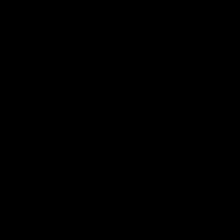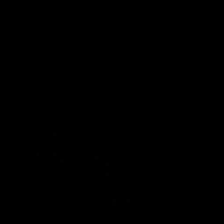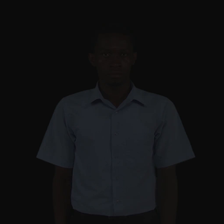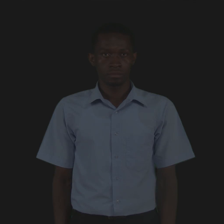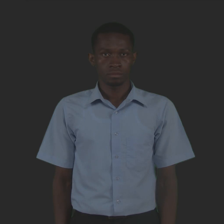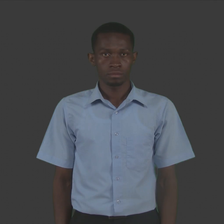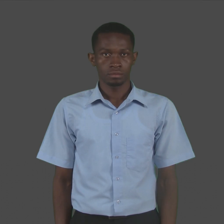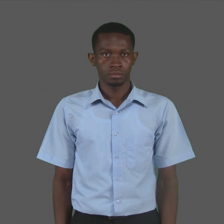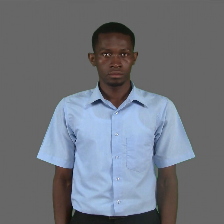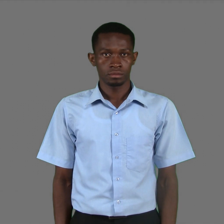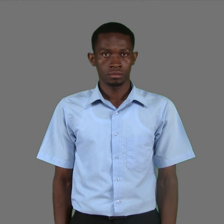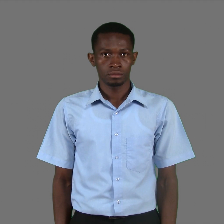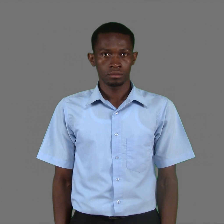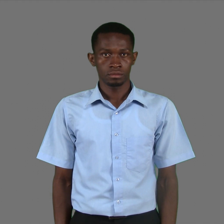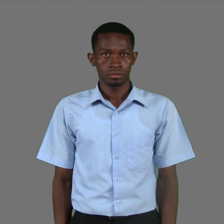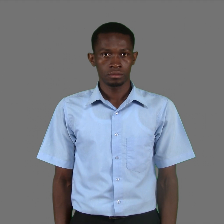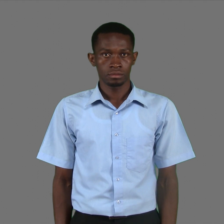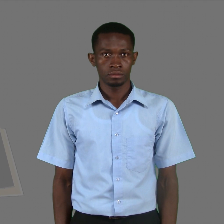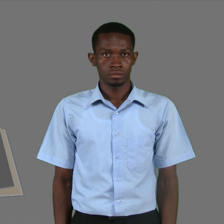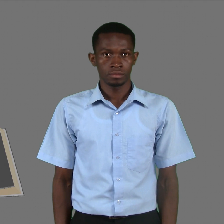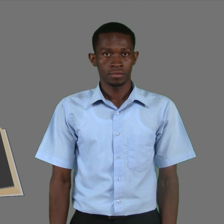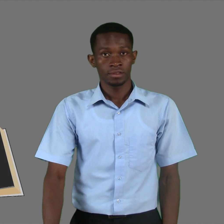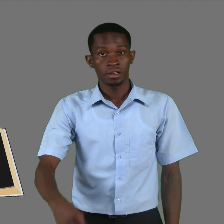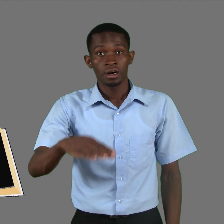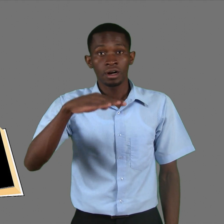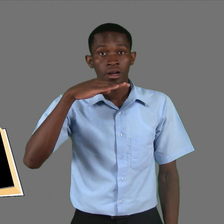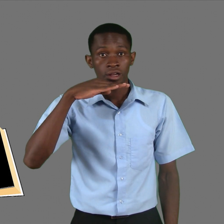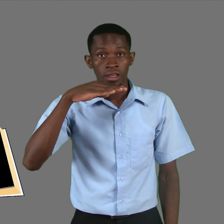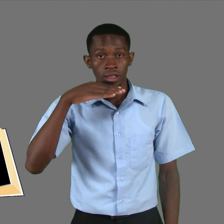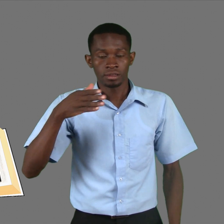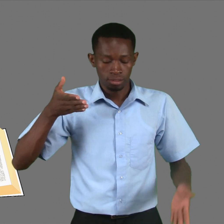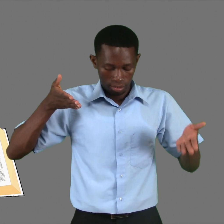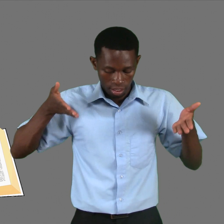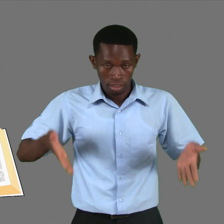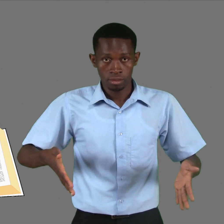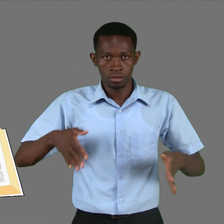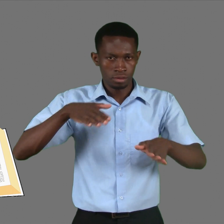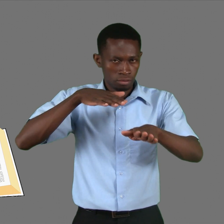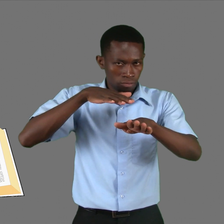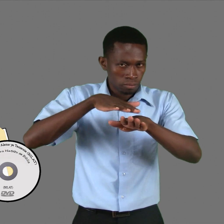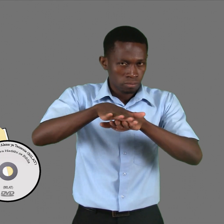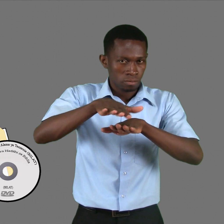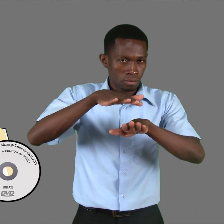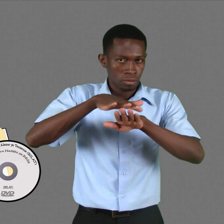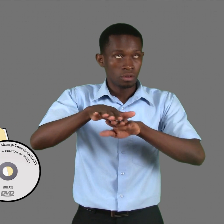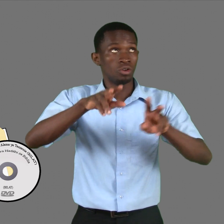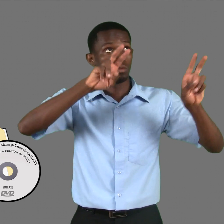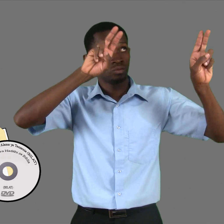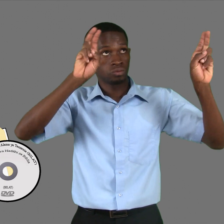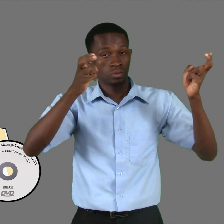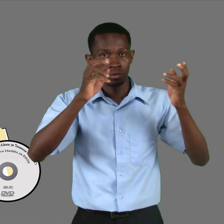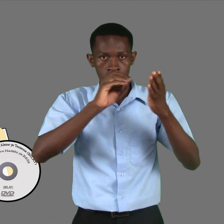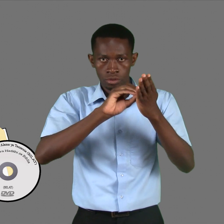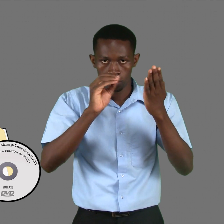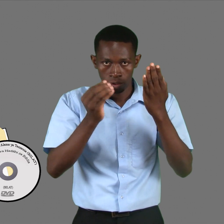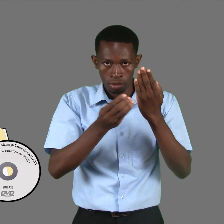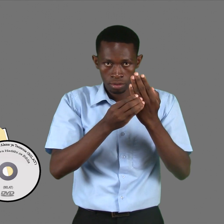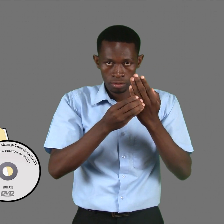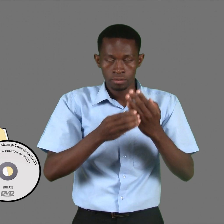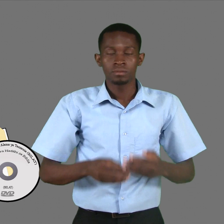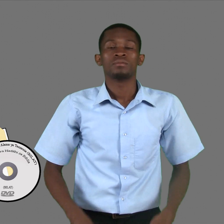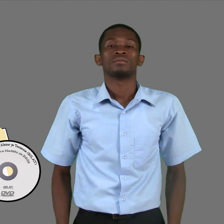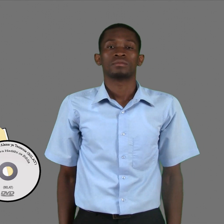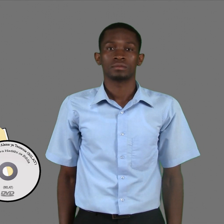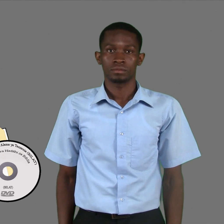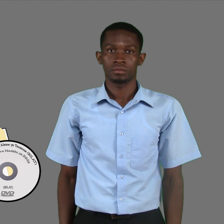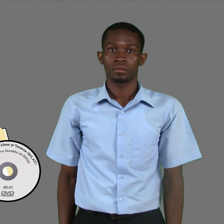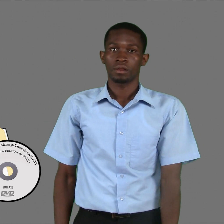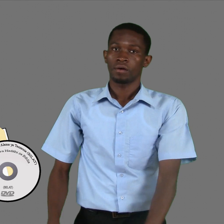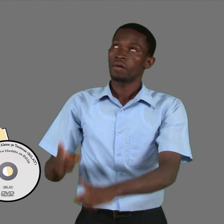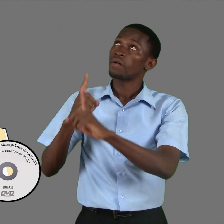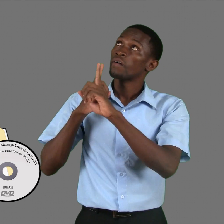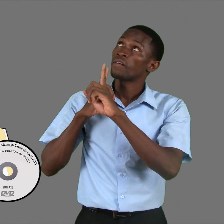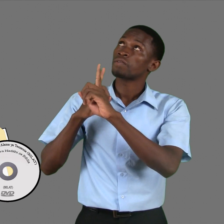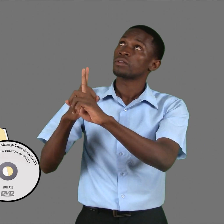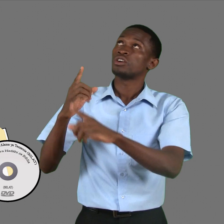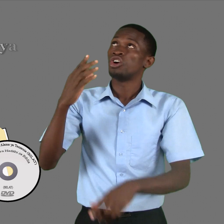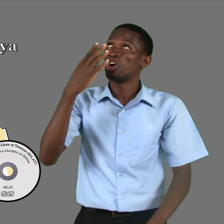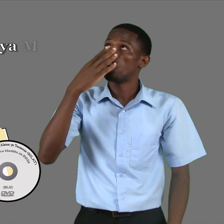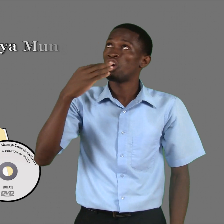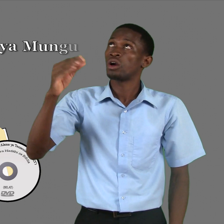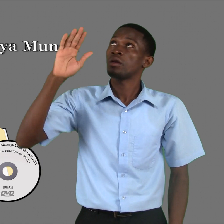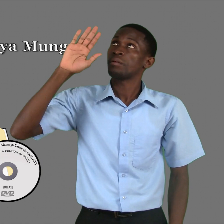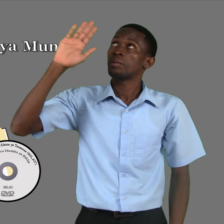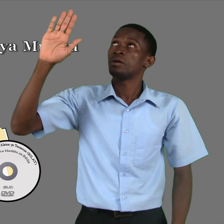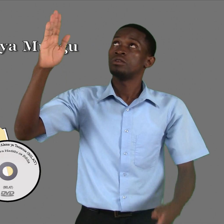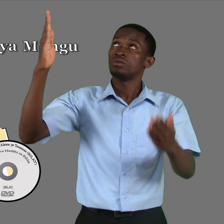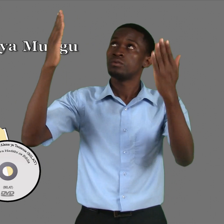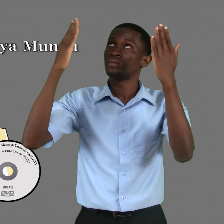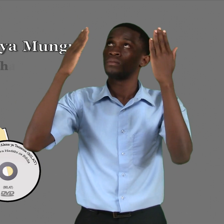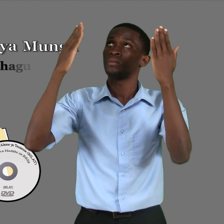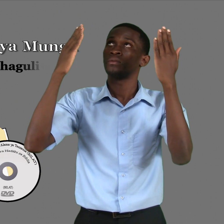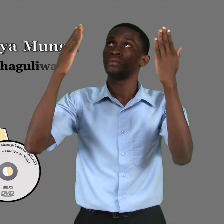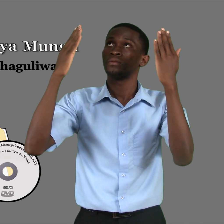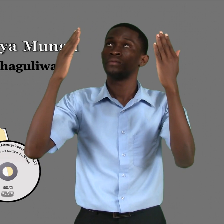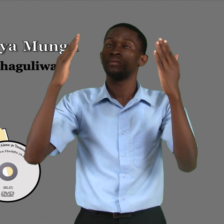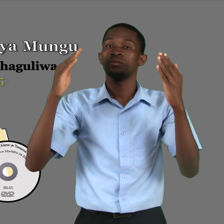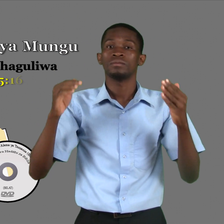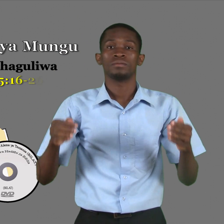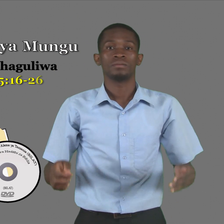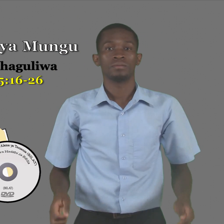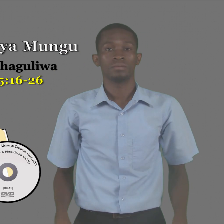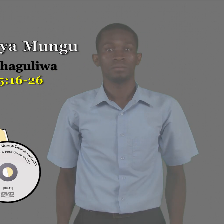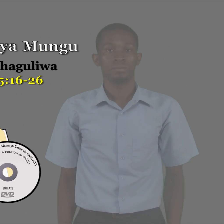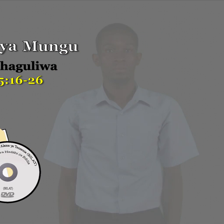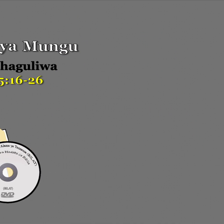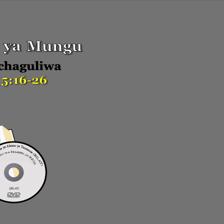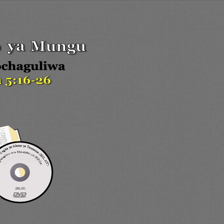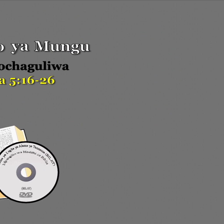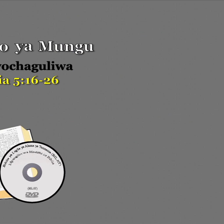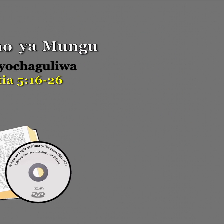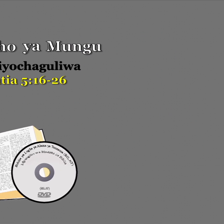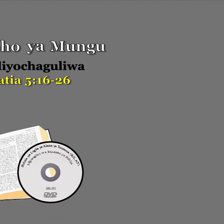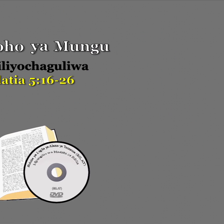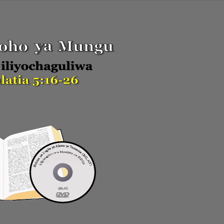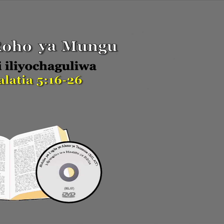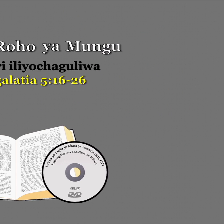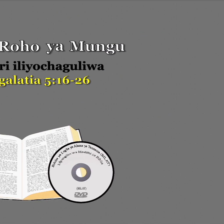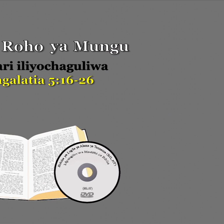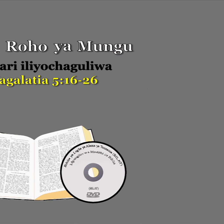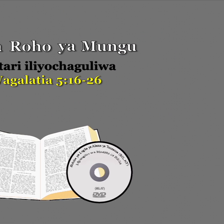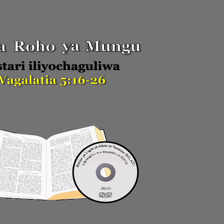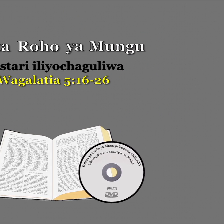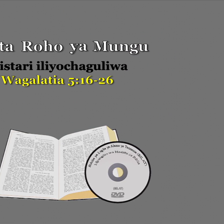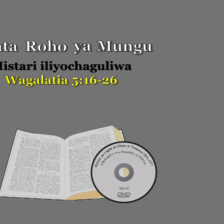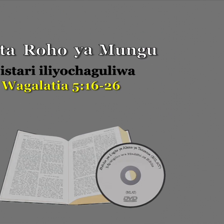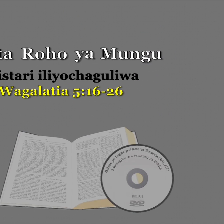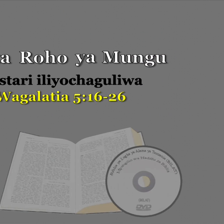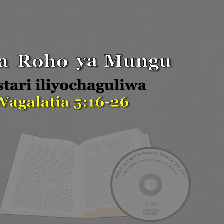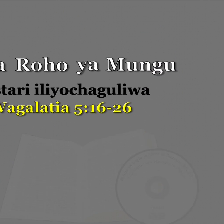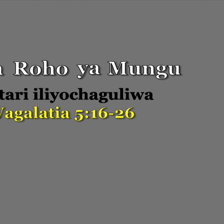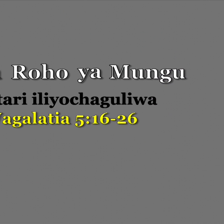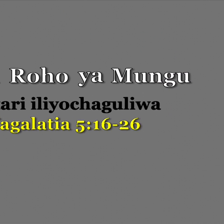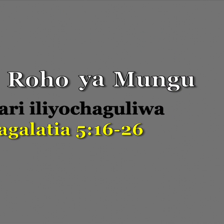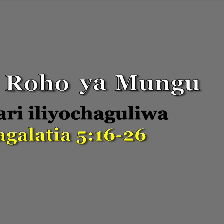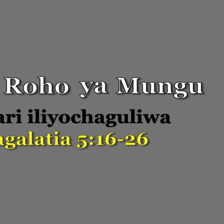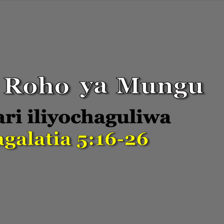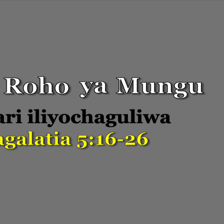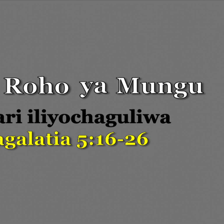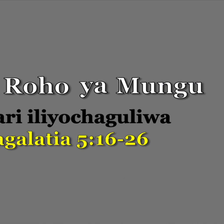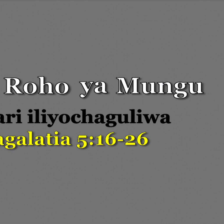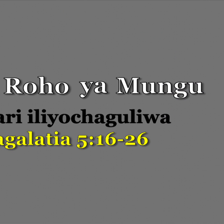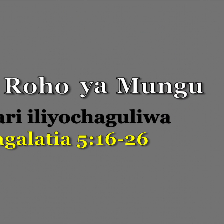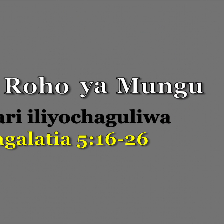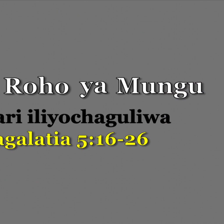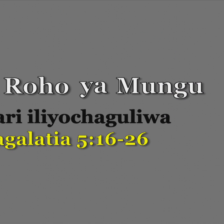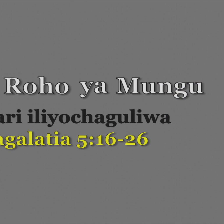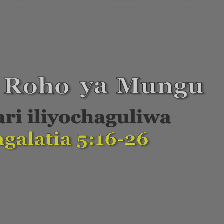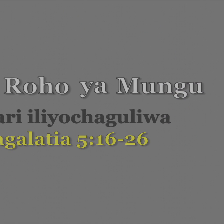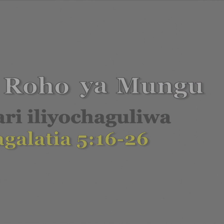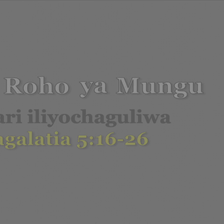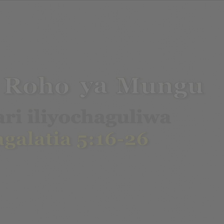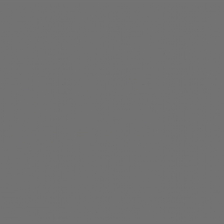Follow God's Spirit